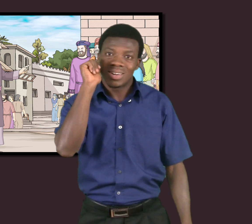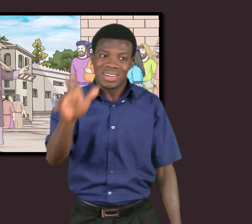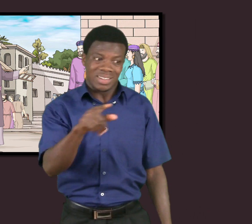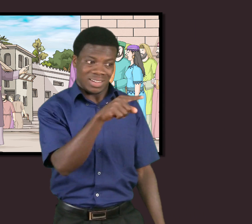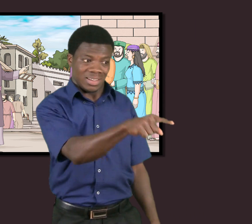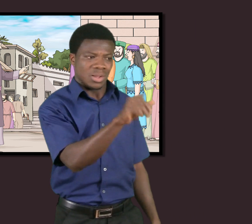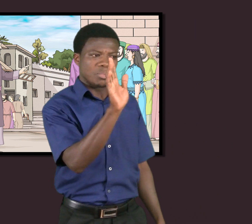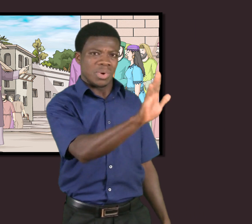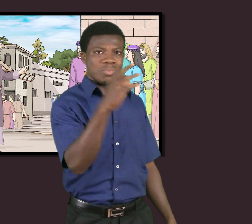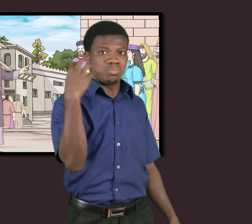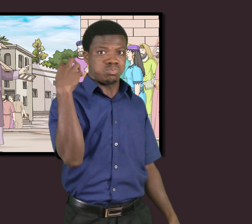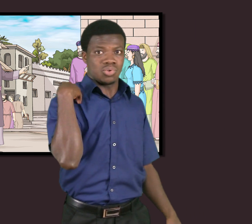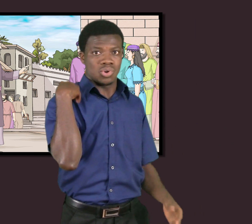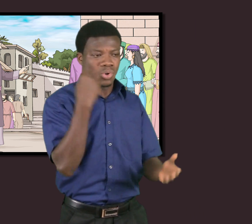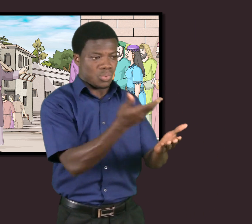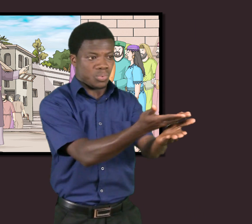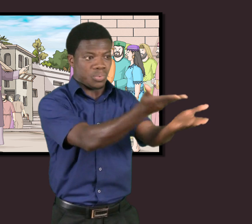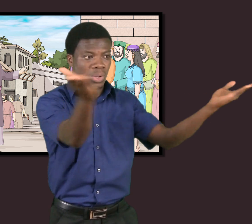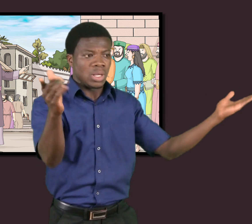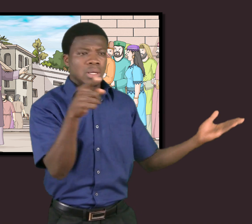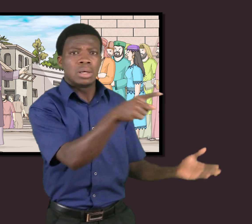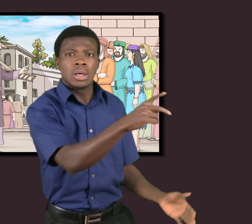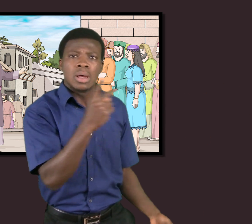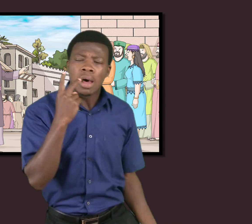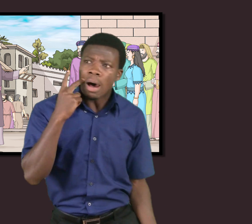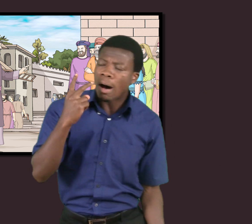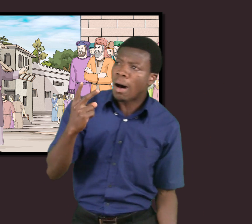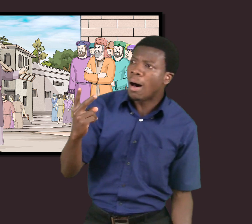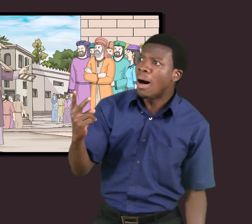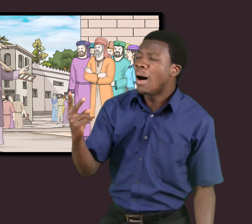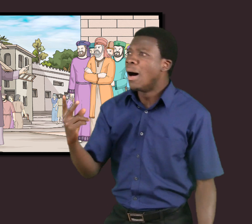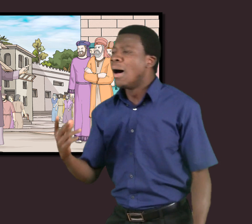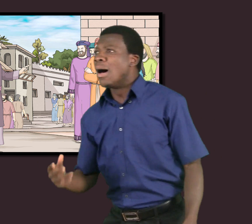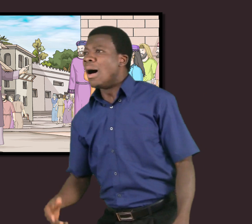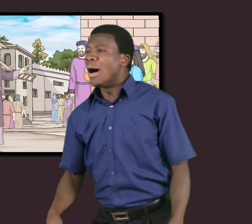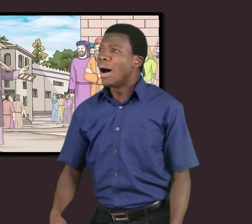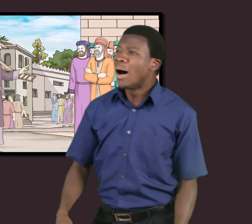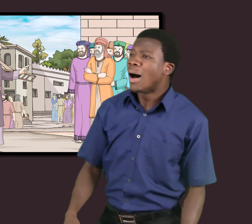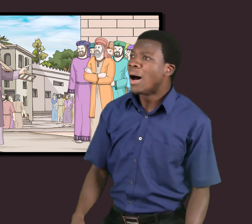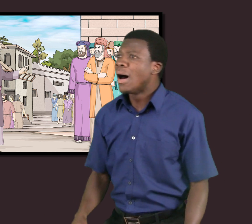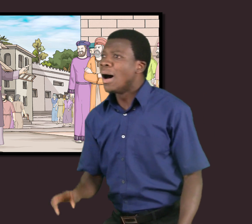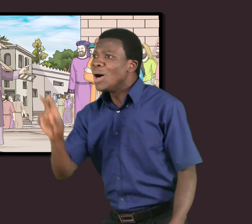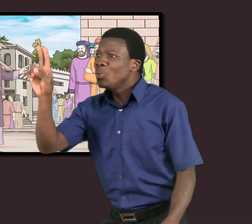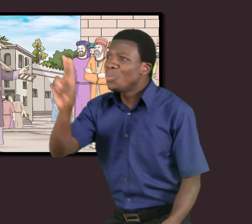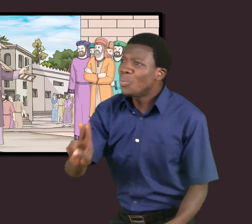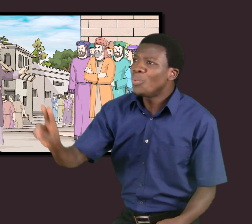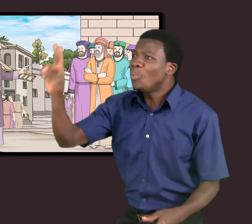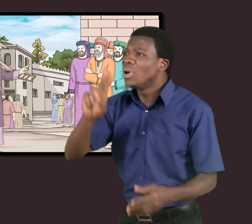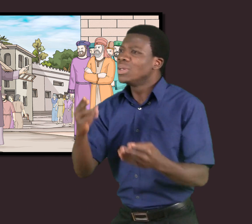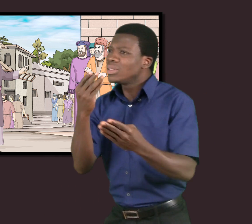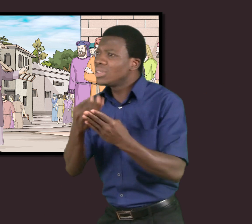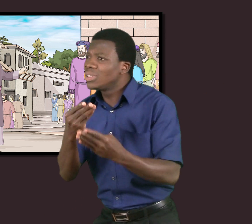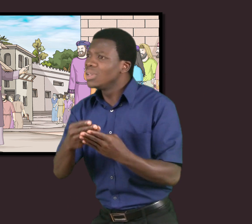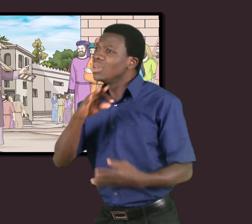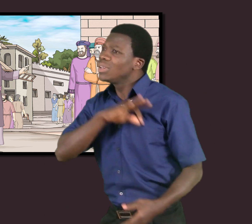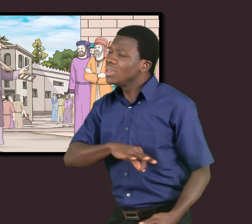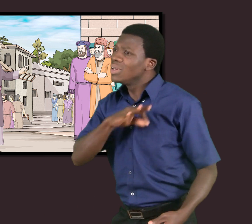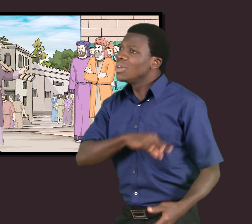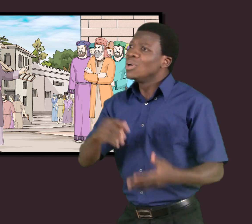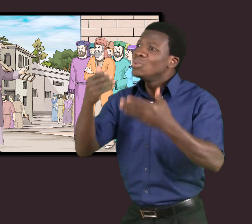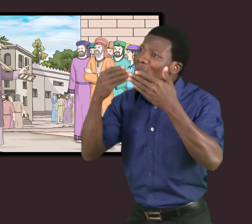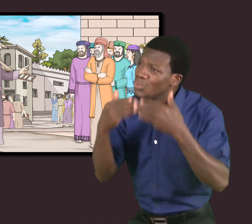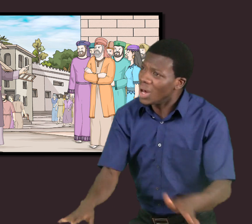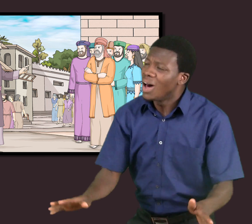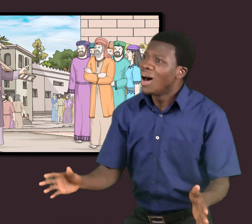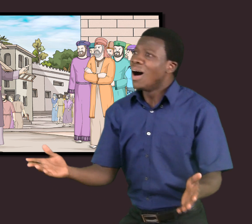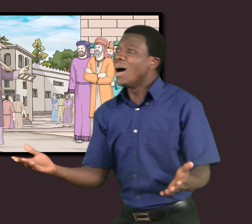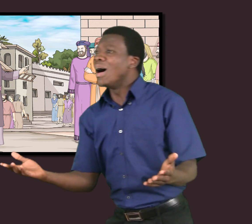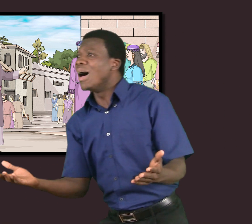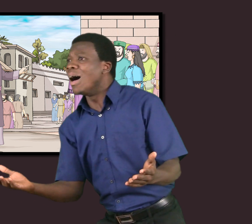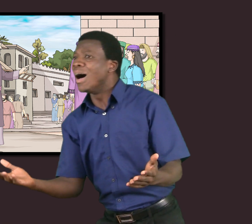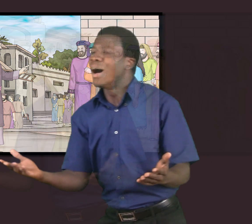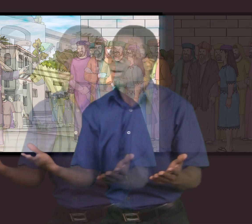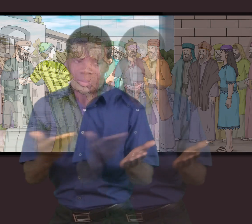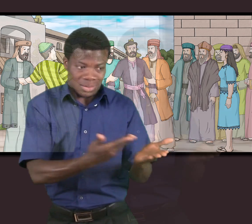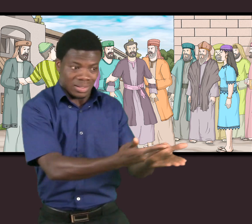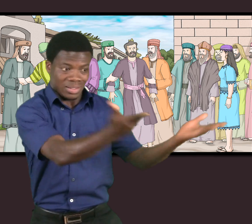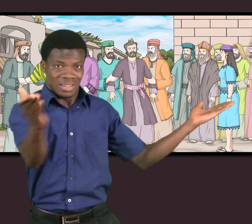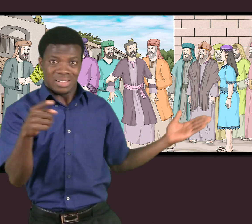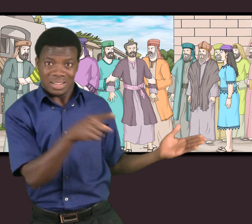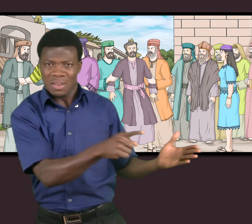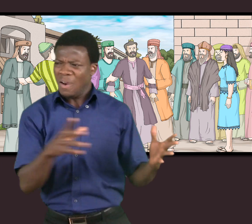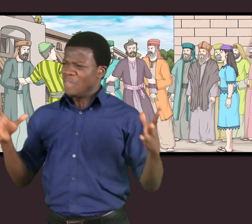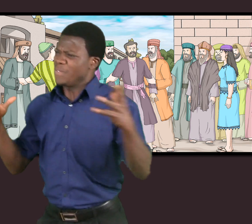And the spirit left her at that very moment.